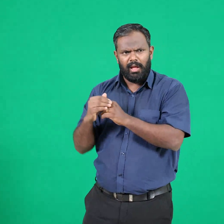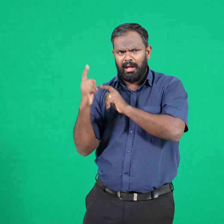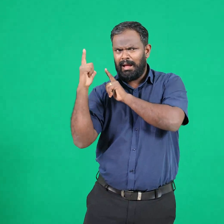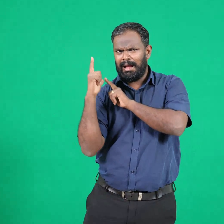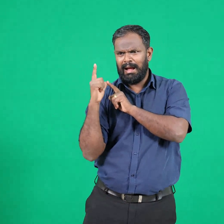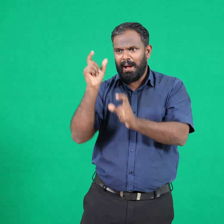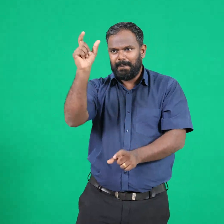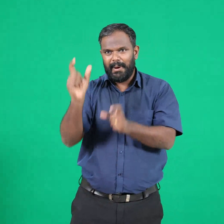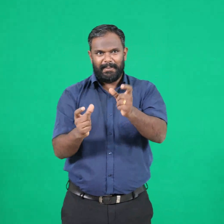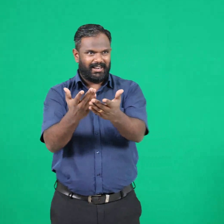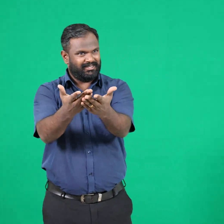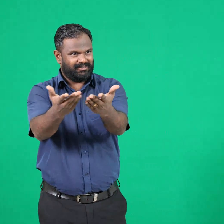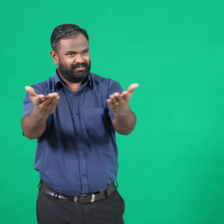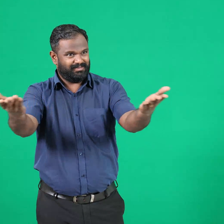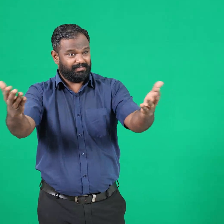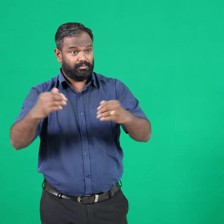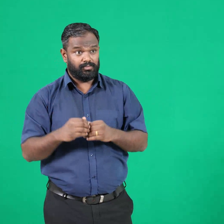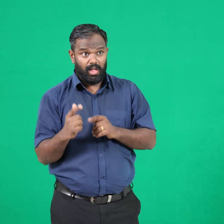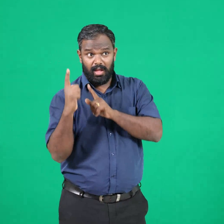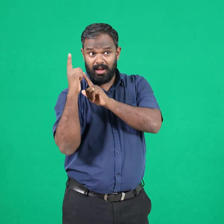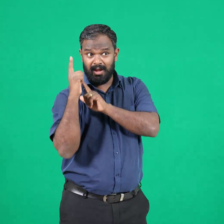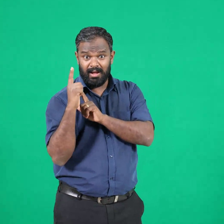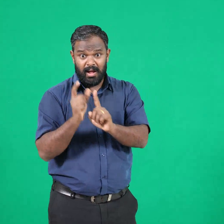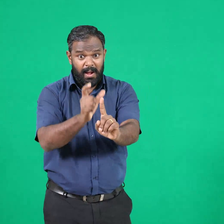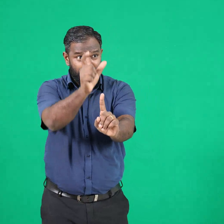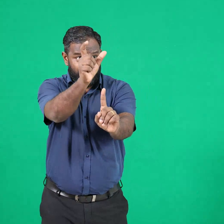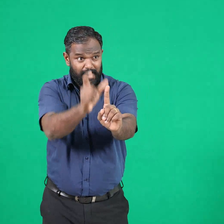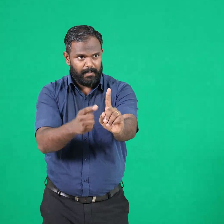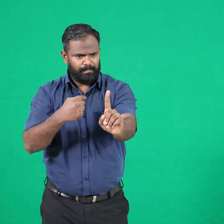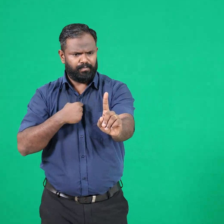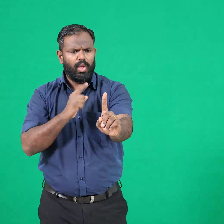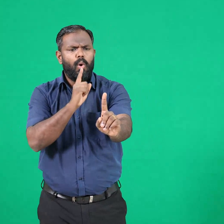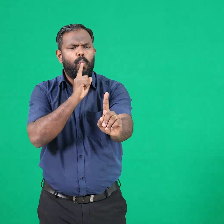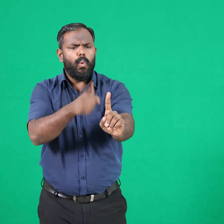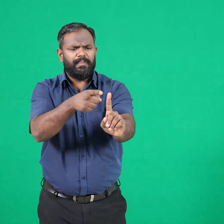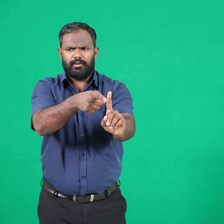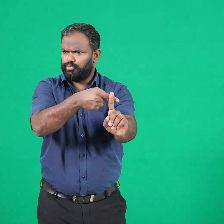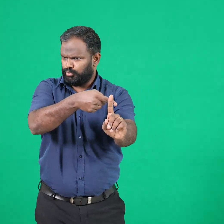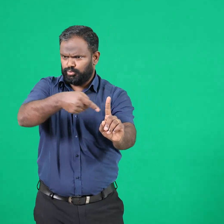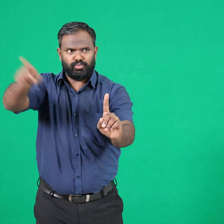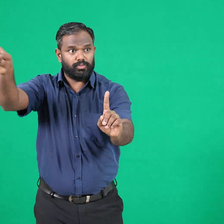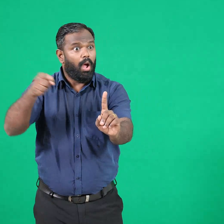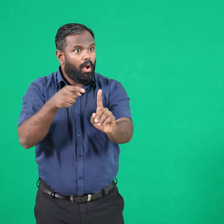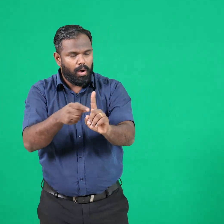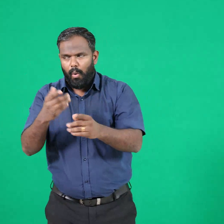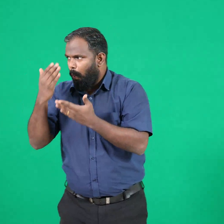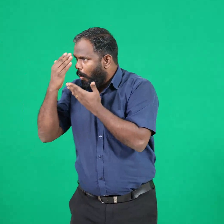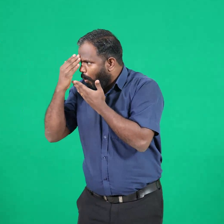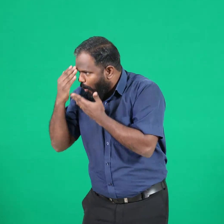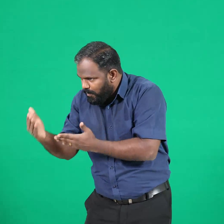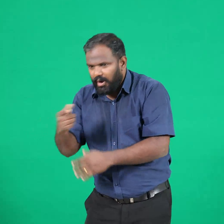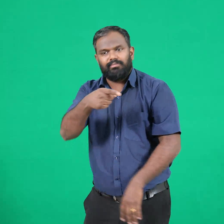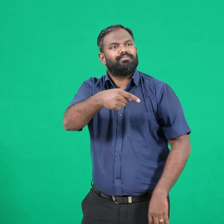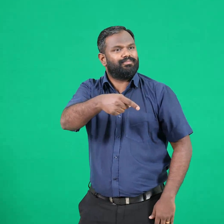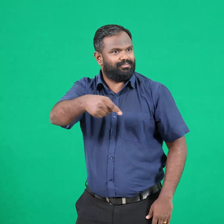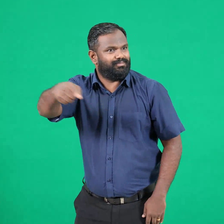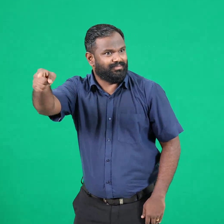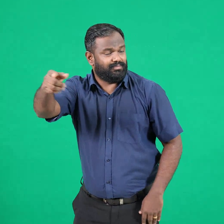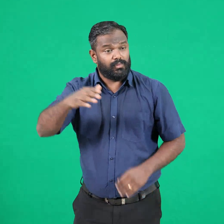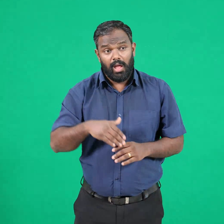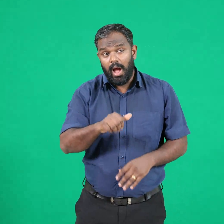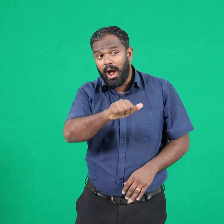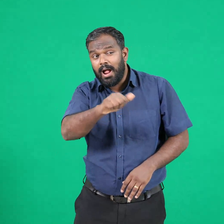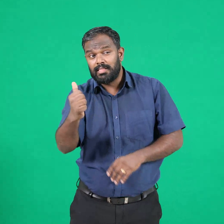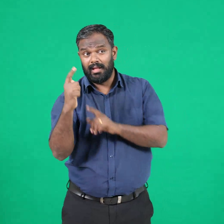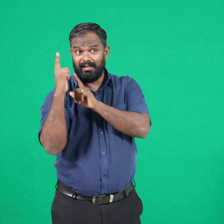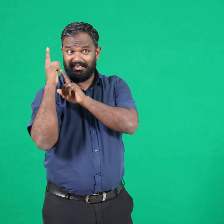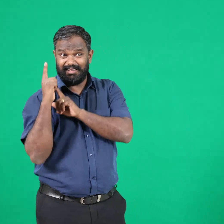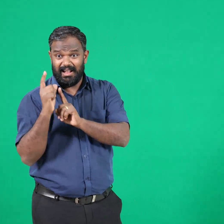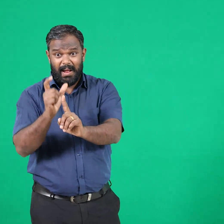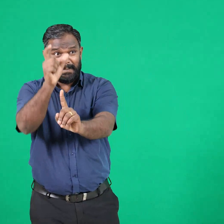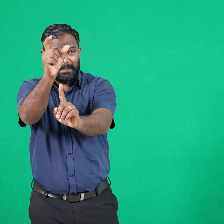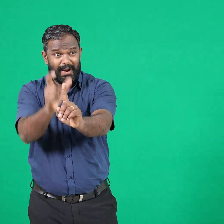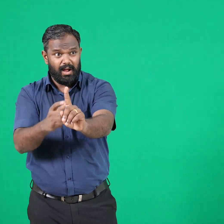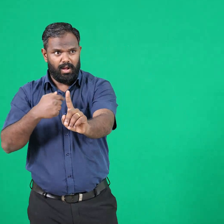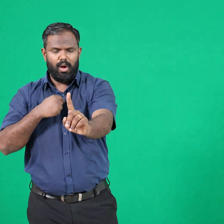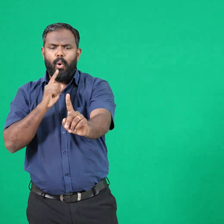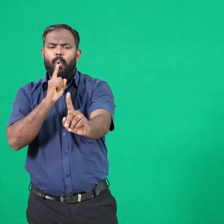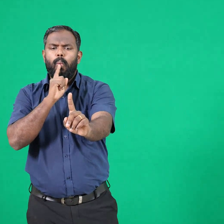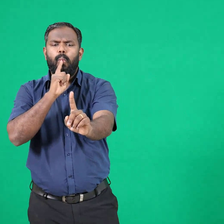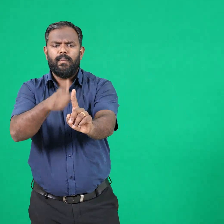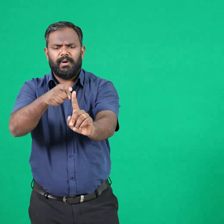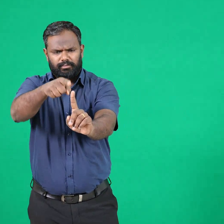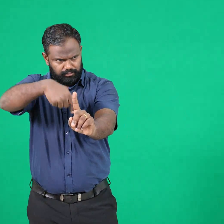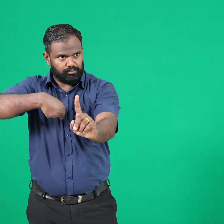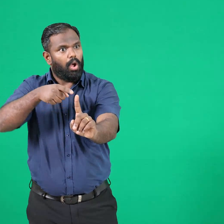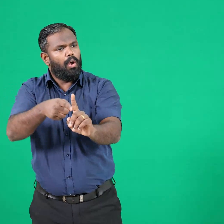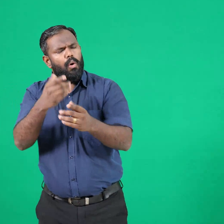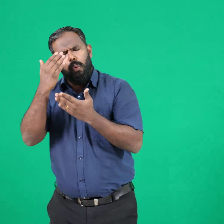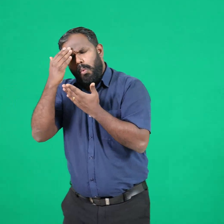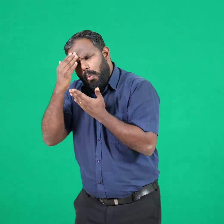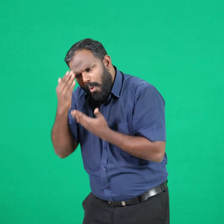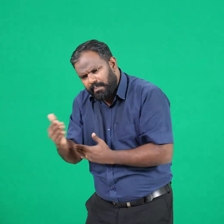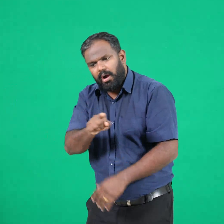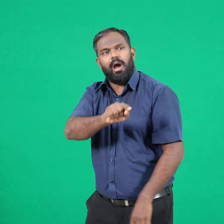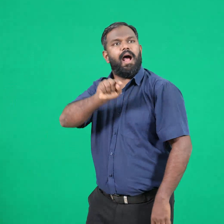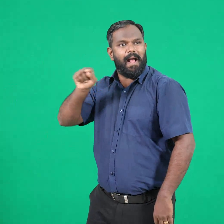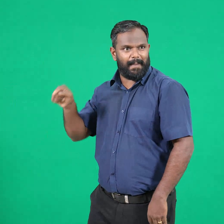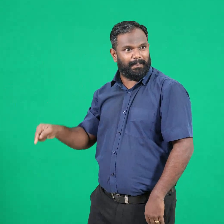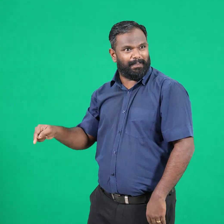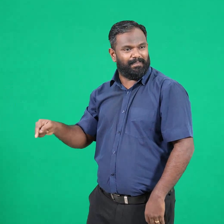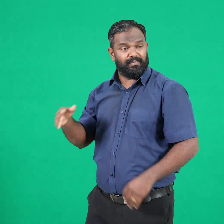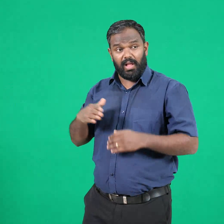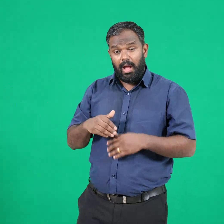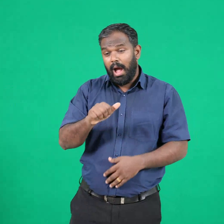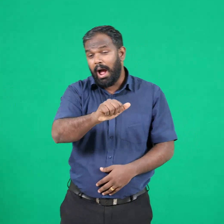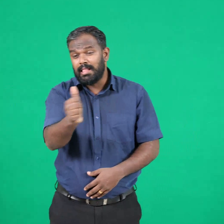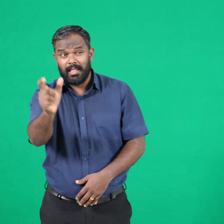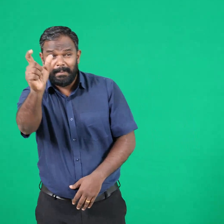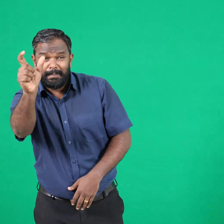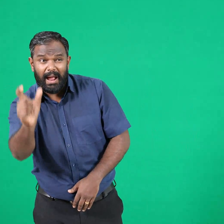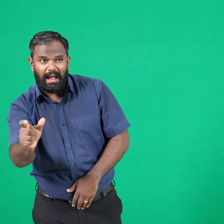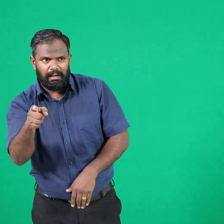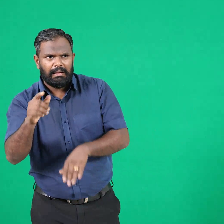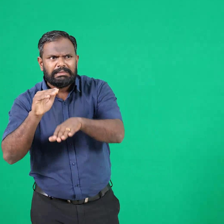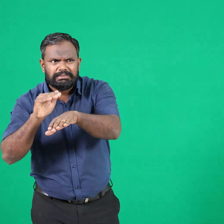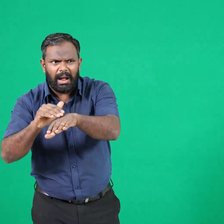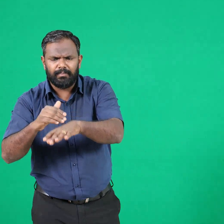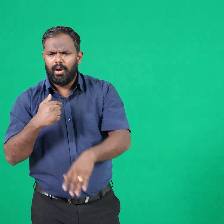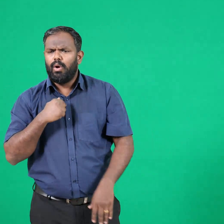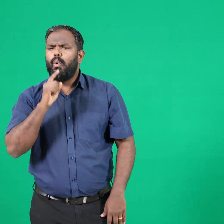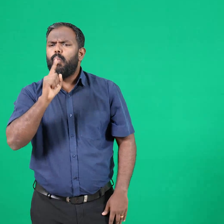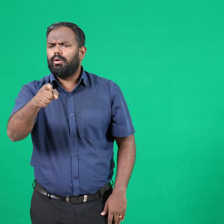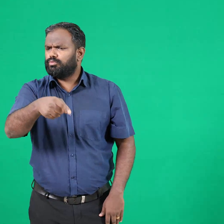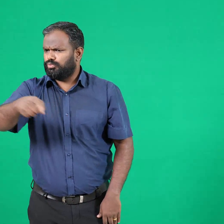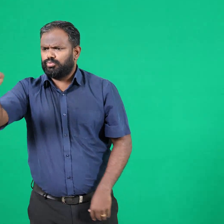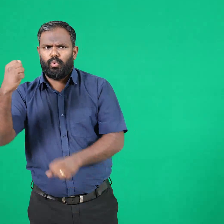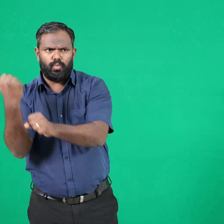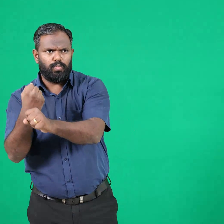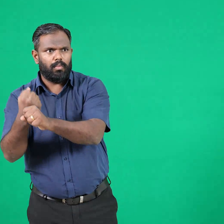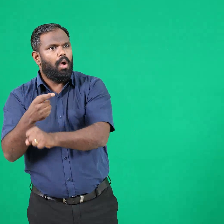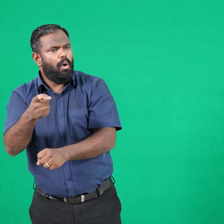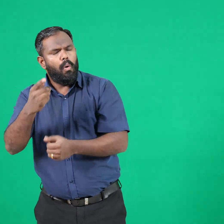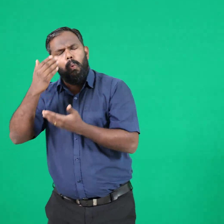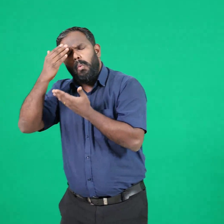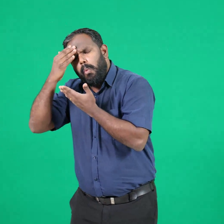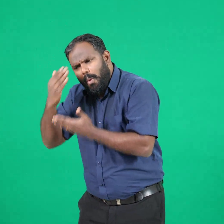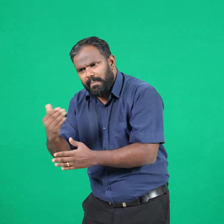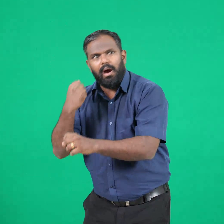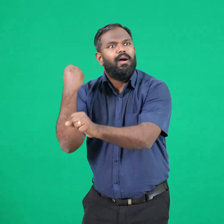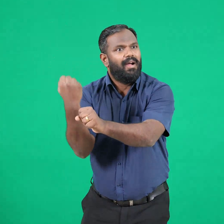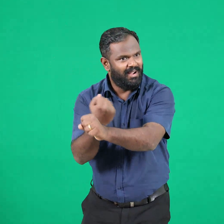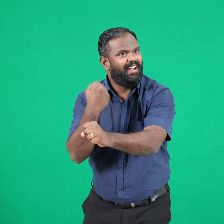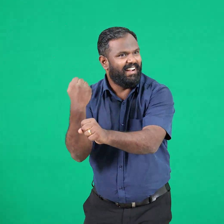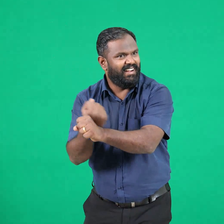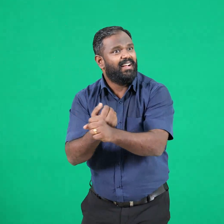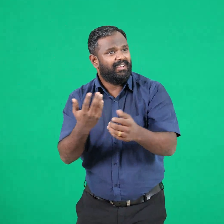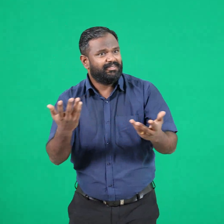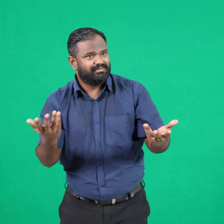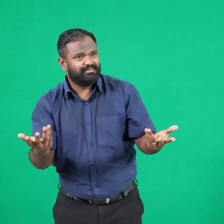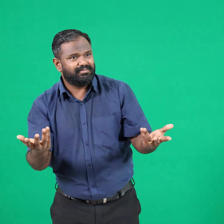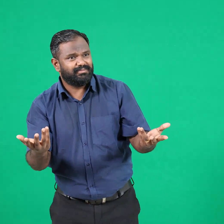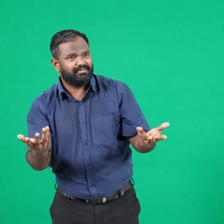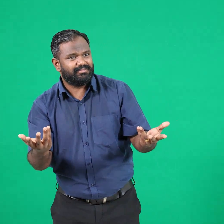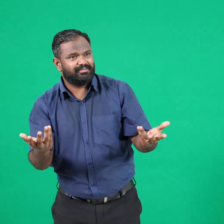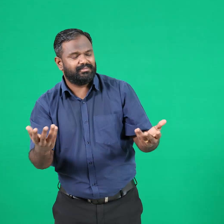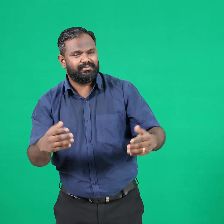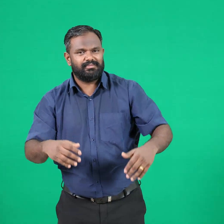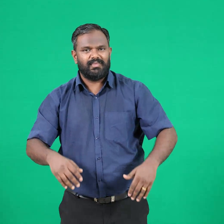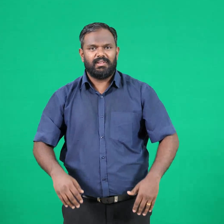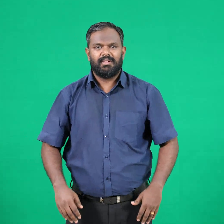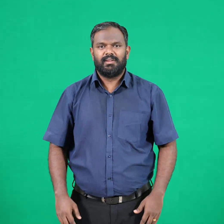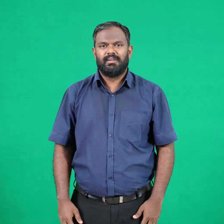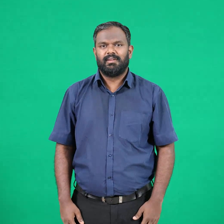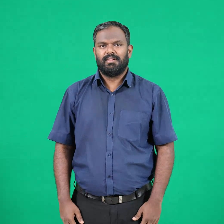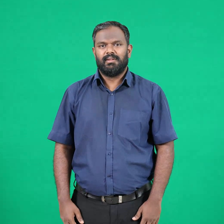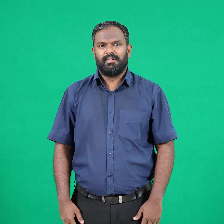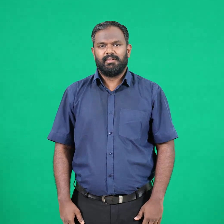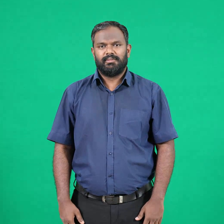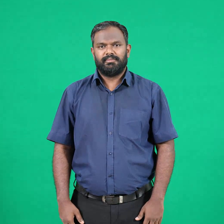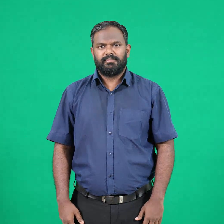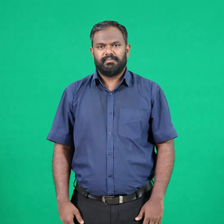I tell one to go, and he goes; and another to come, and he comes. I tell my servant to do something, and he does it."